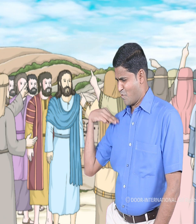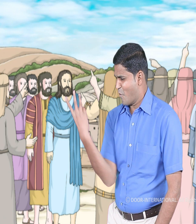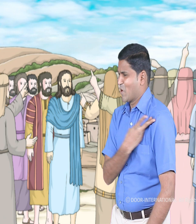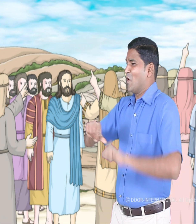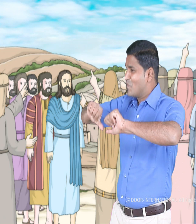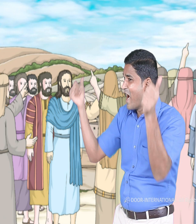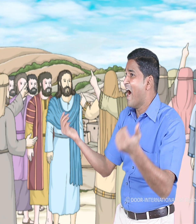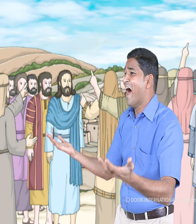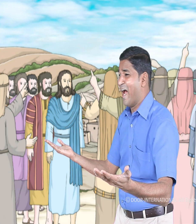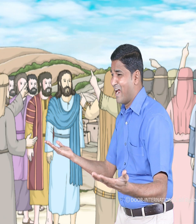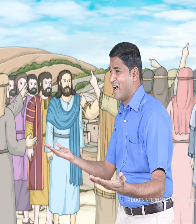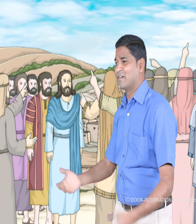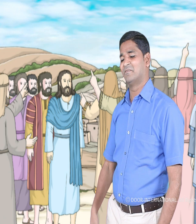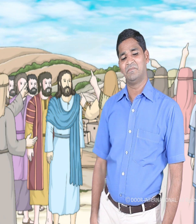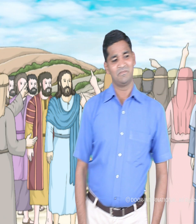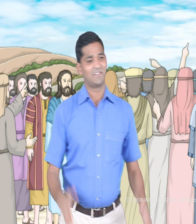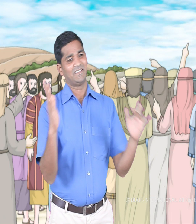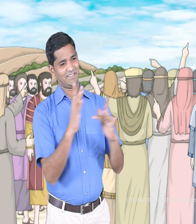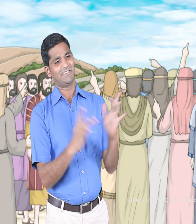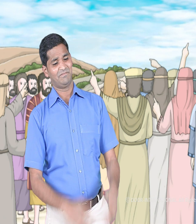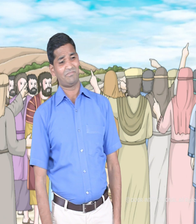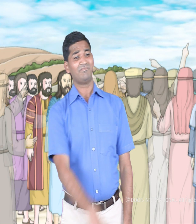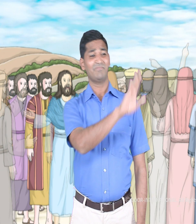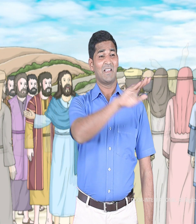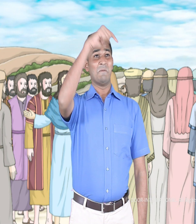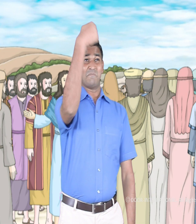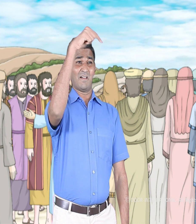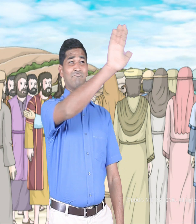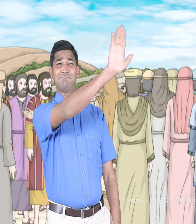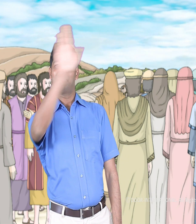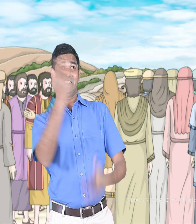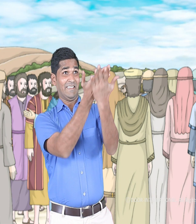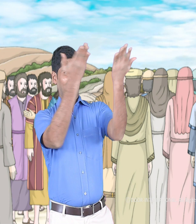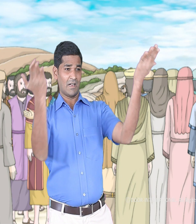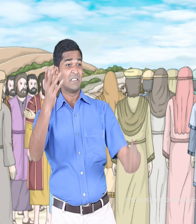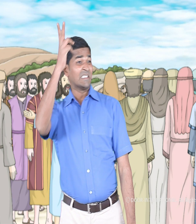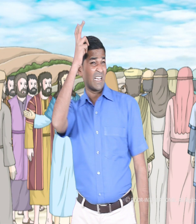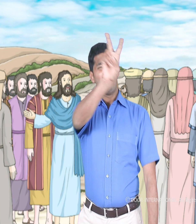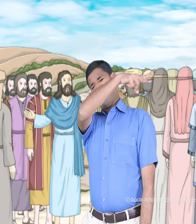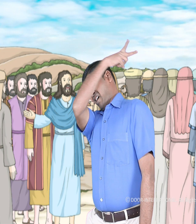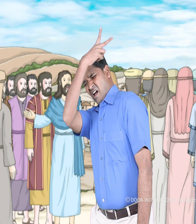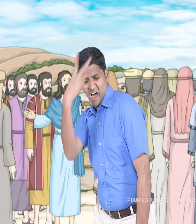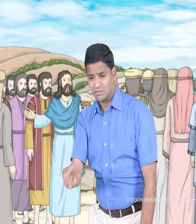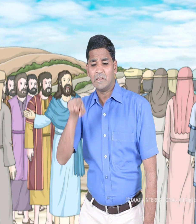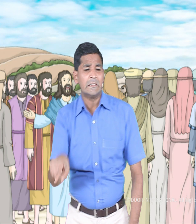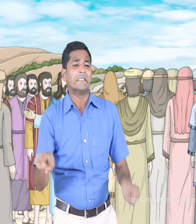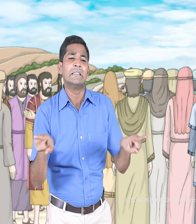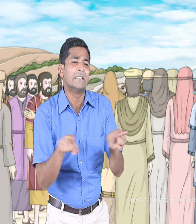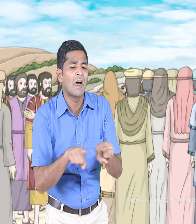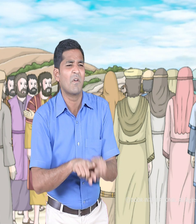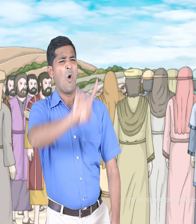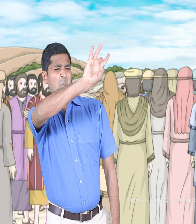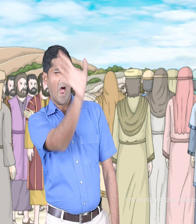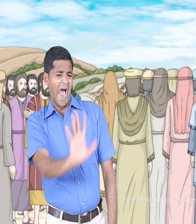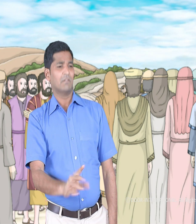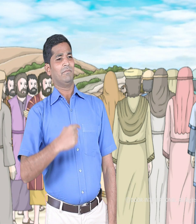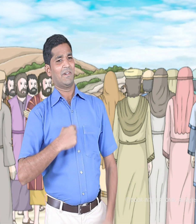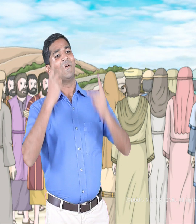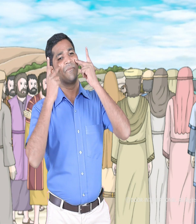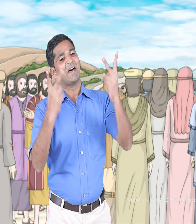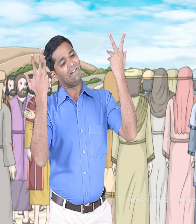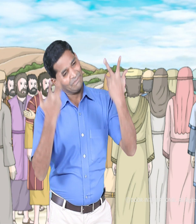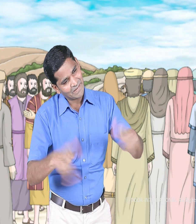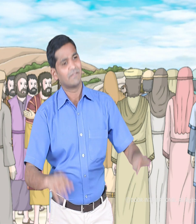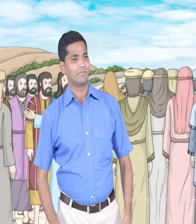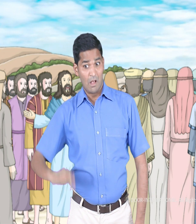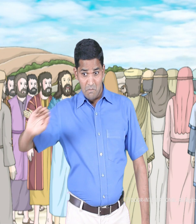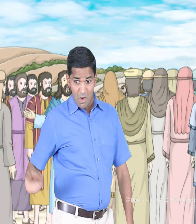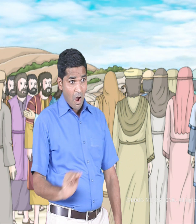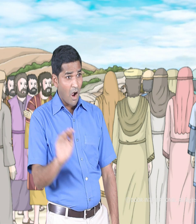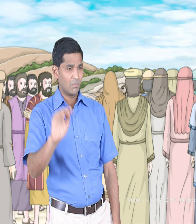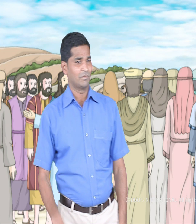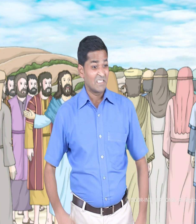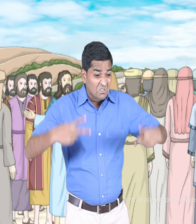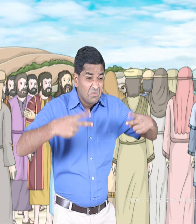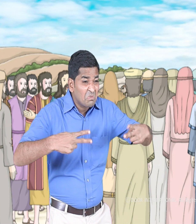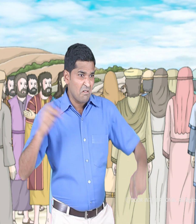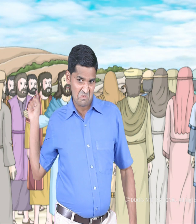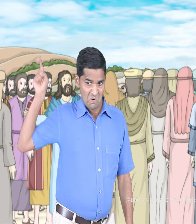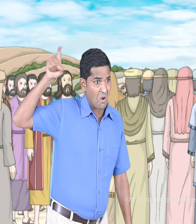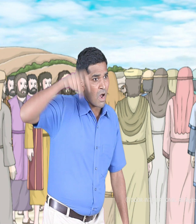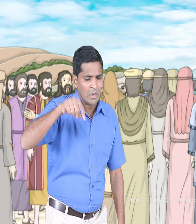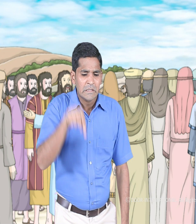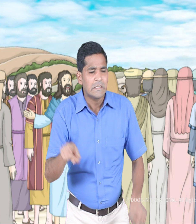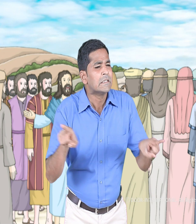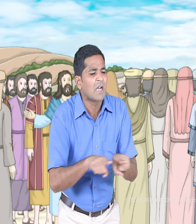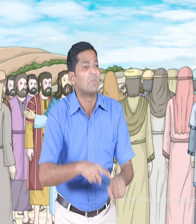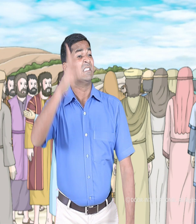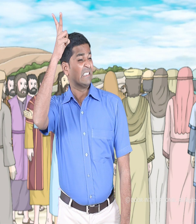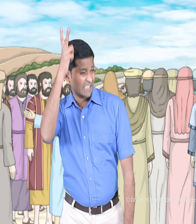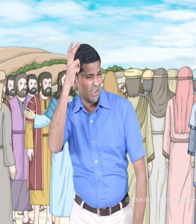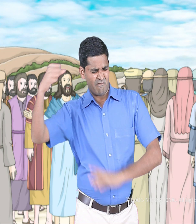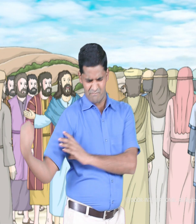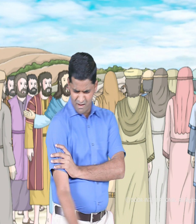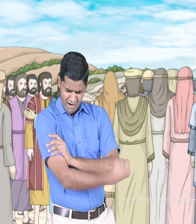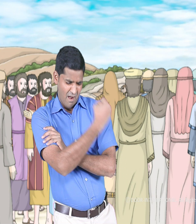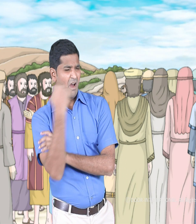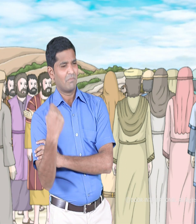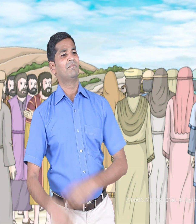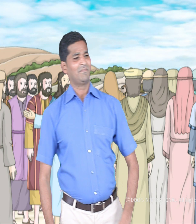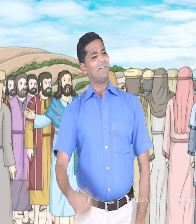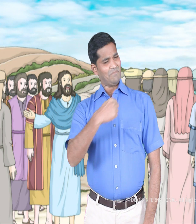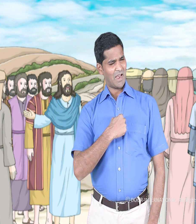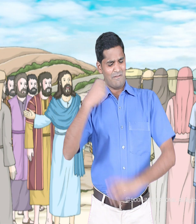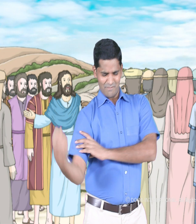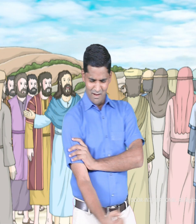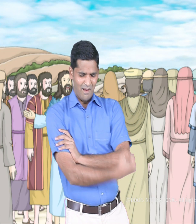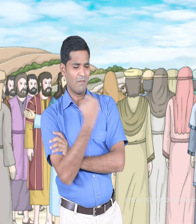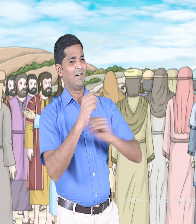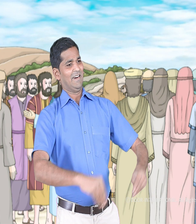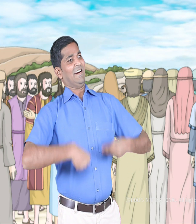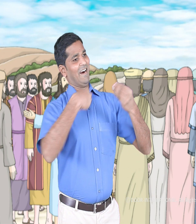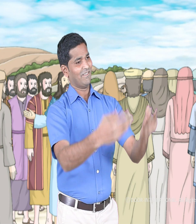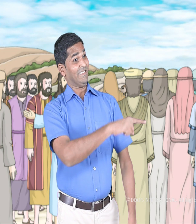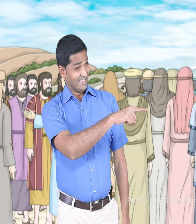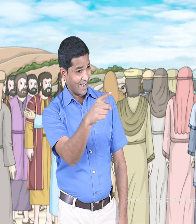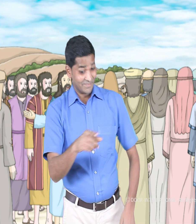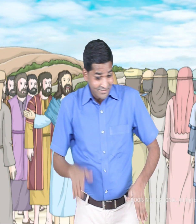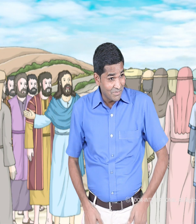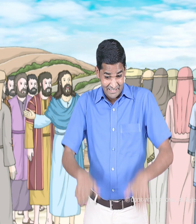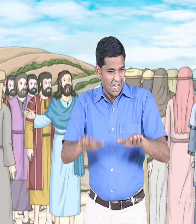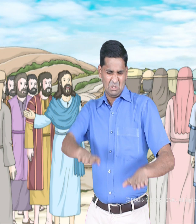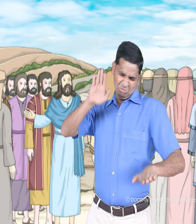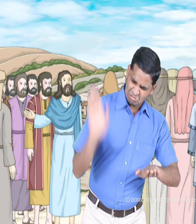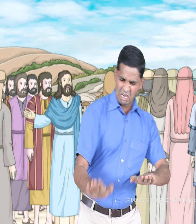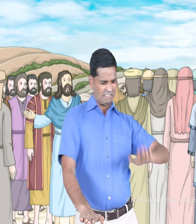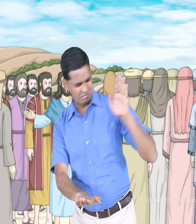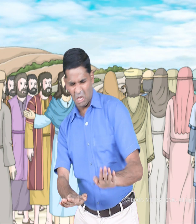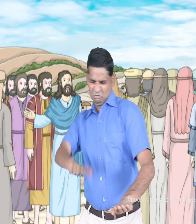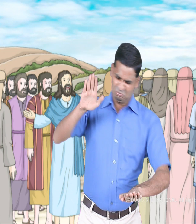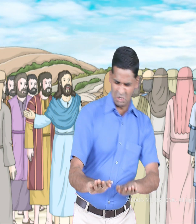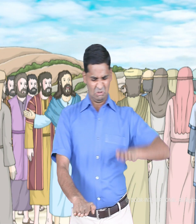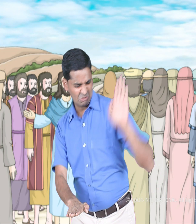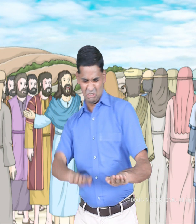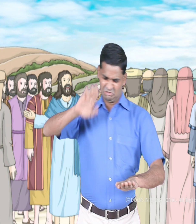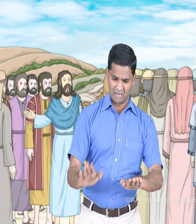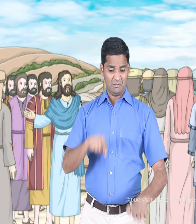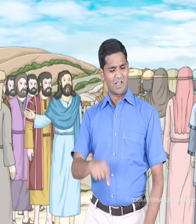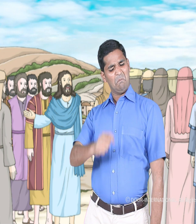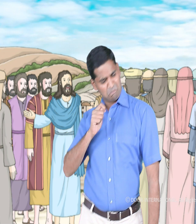Behold, I have given you authority to tread on snakes and scorpions, and over all the power of the enemy.